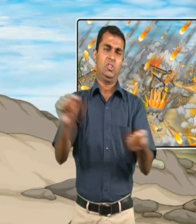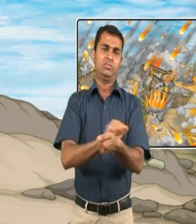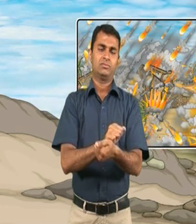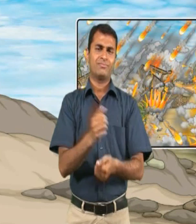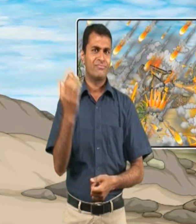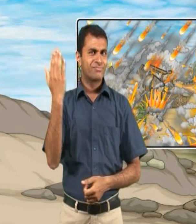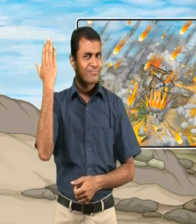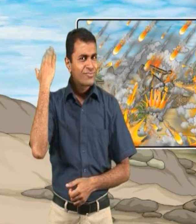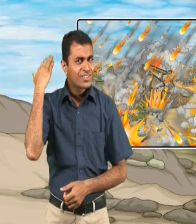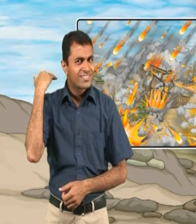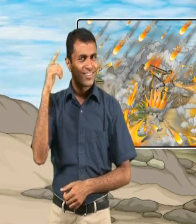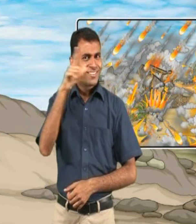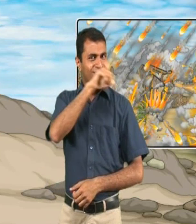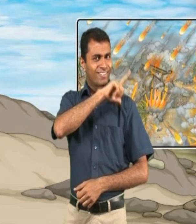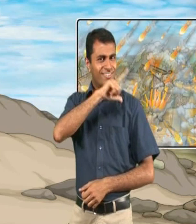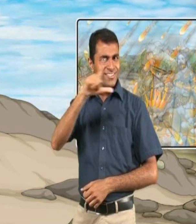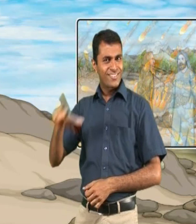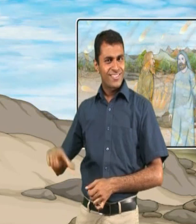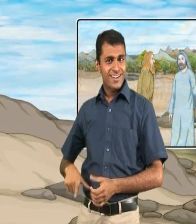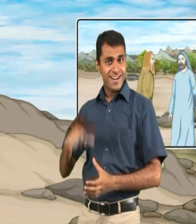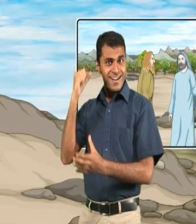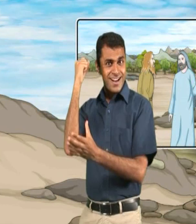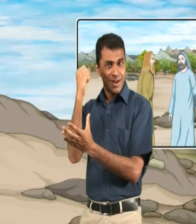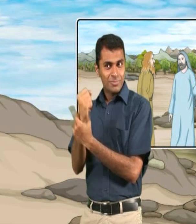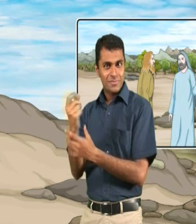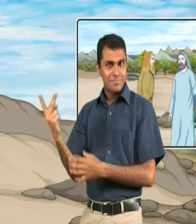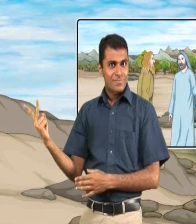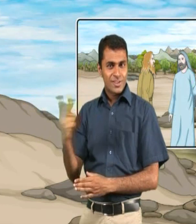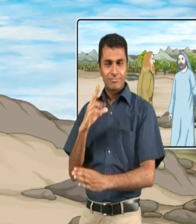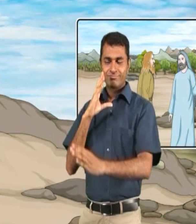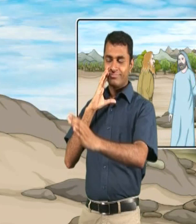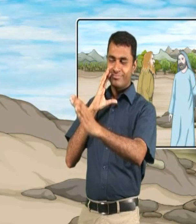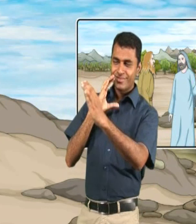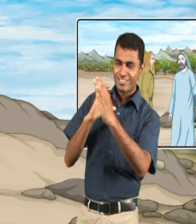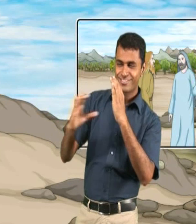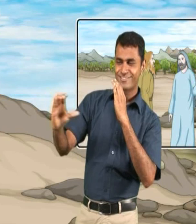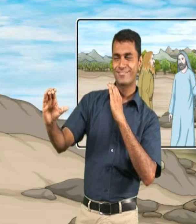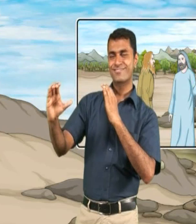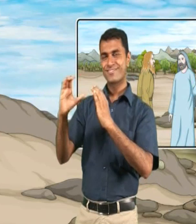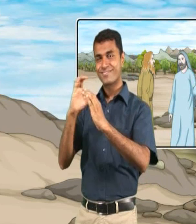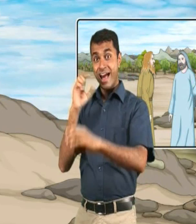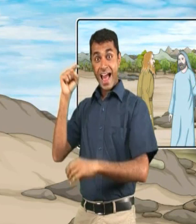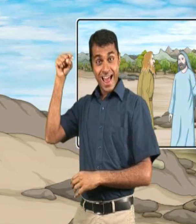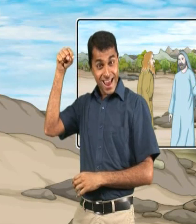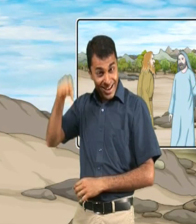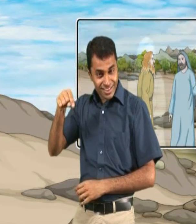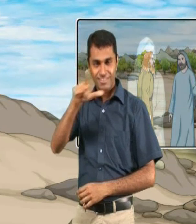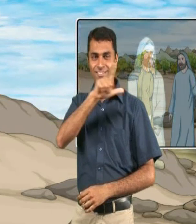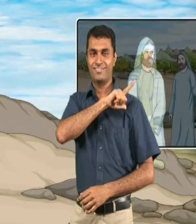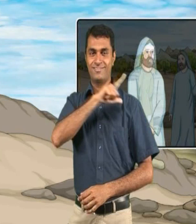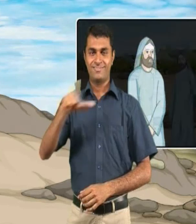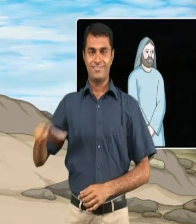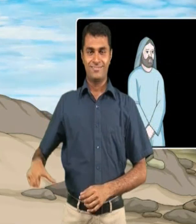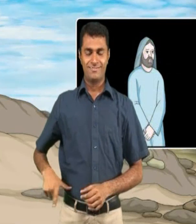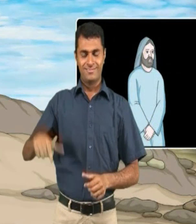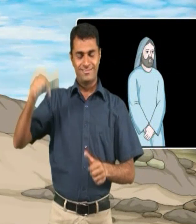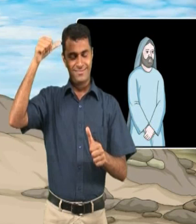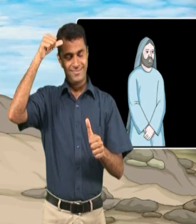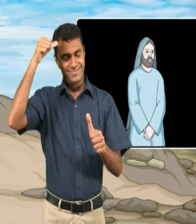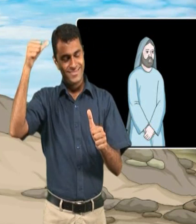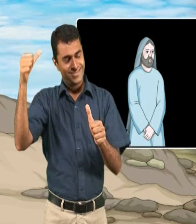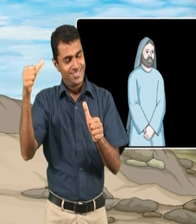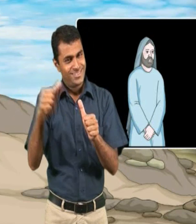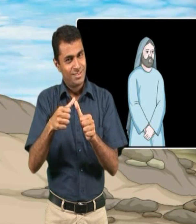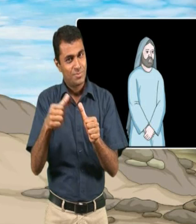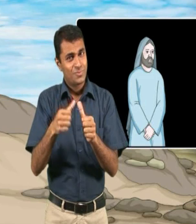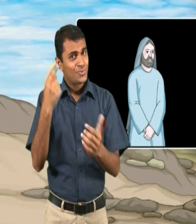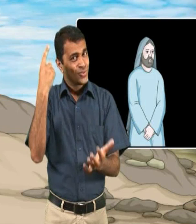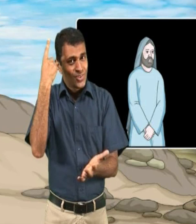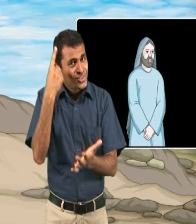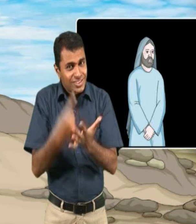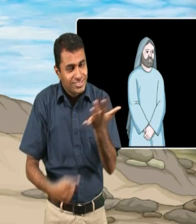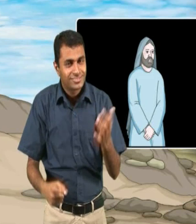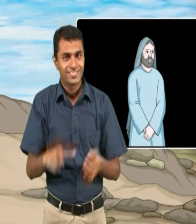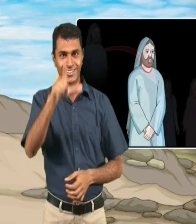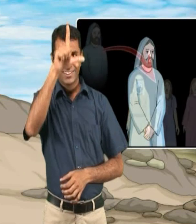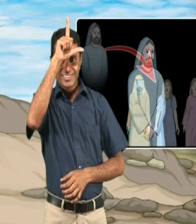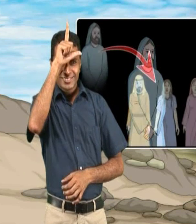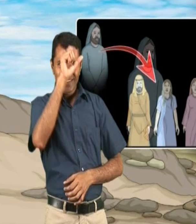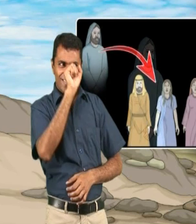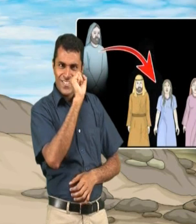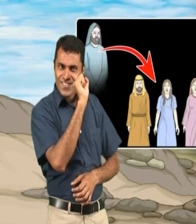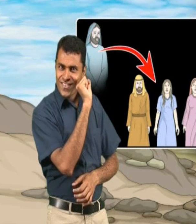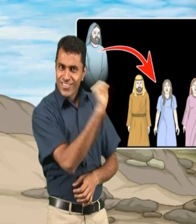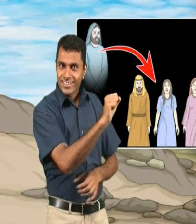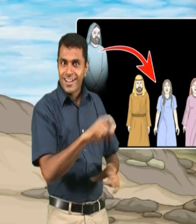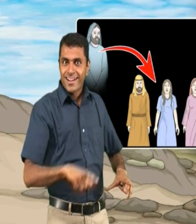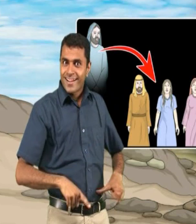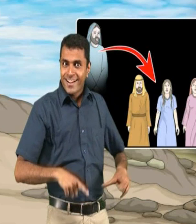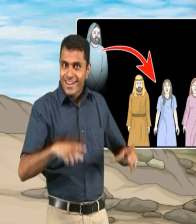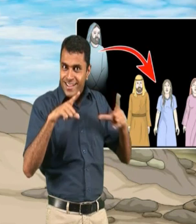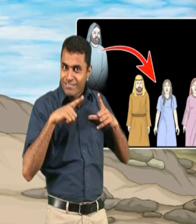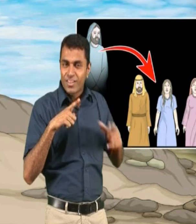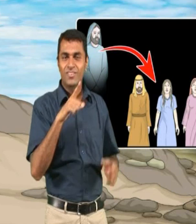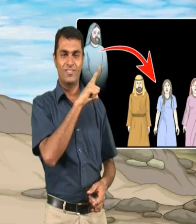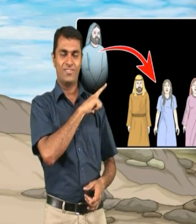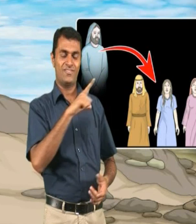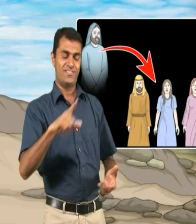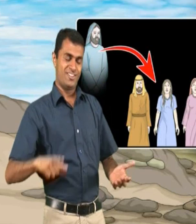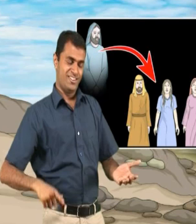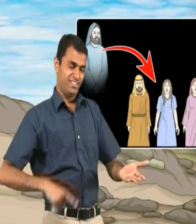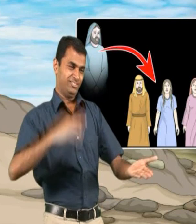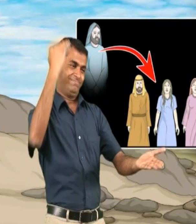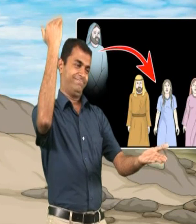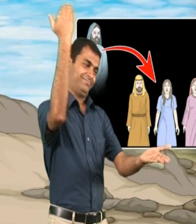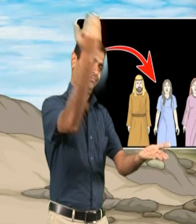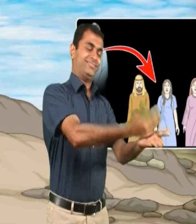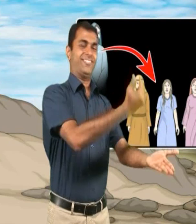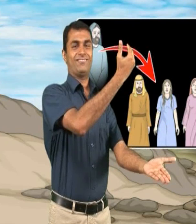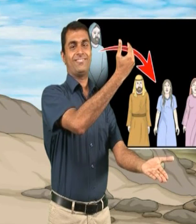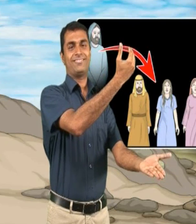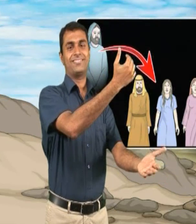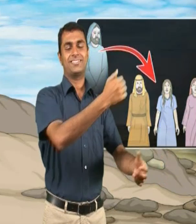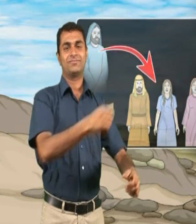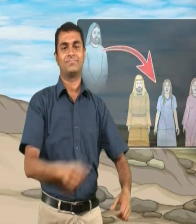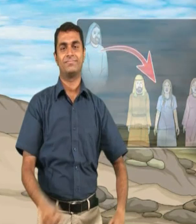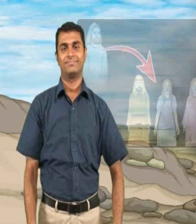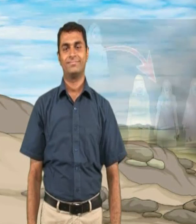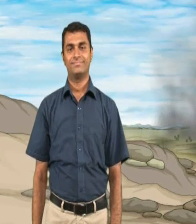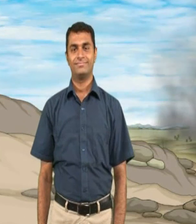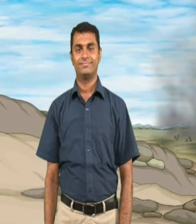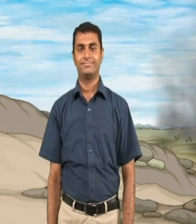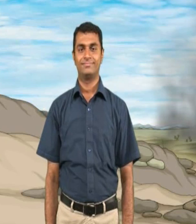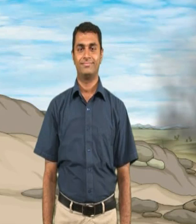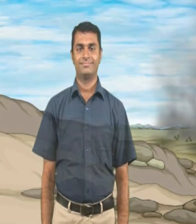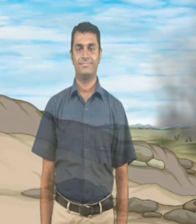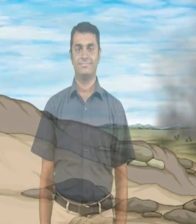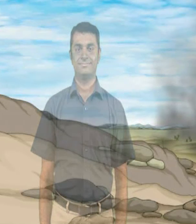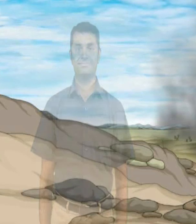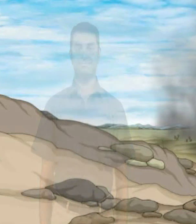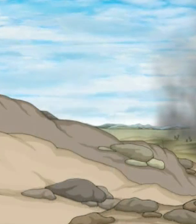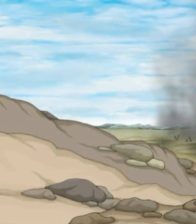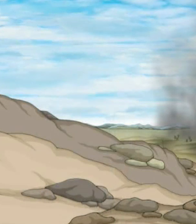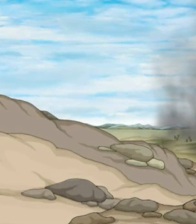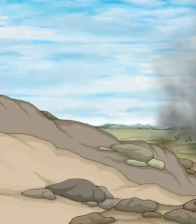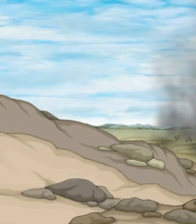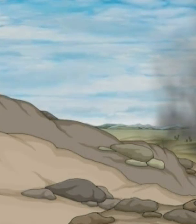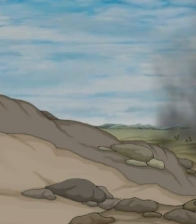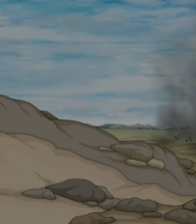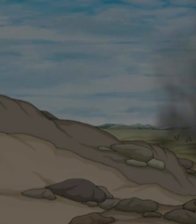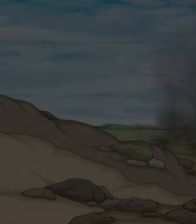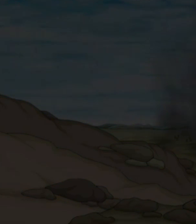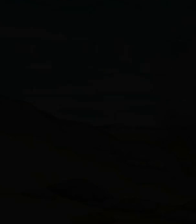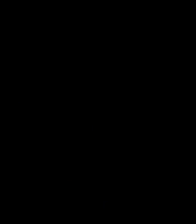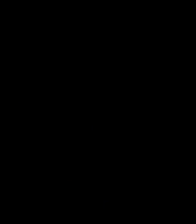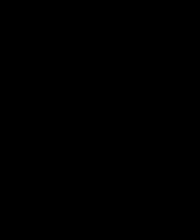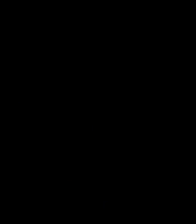So when God destroyed the cities of the plain, He remembered Abraham, and He brought Lot out of the catastrophe that destroyed the cities where he had lived.